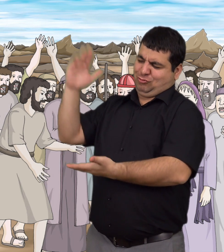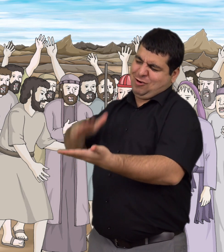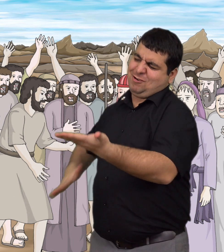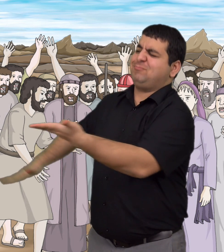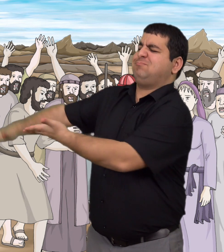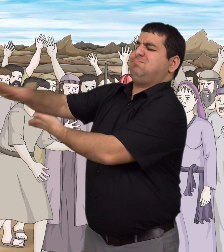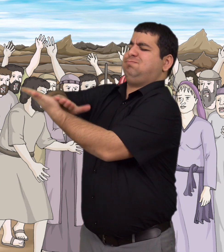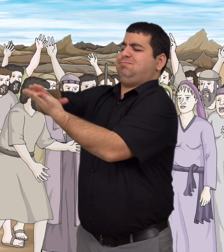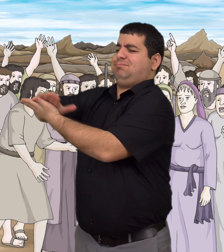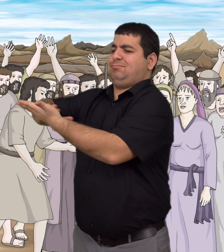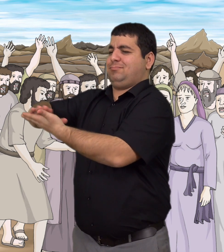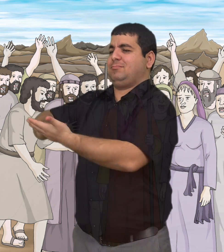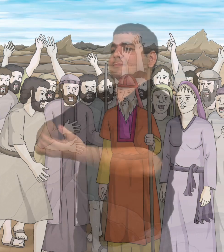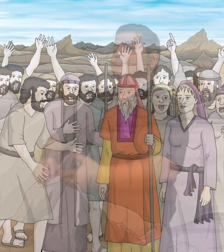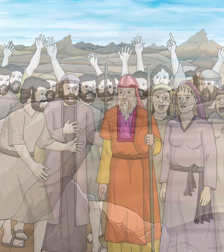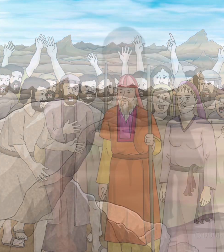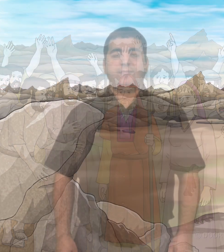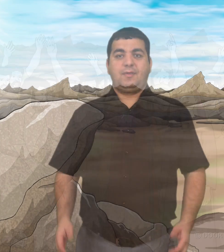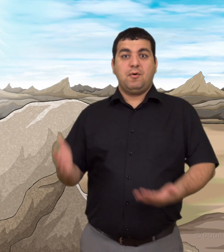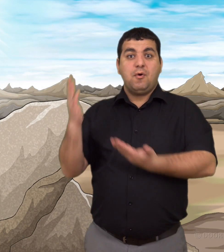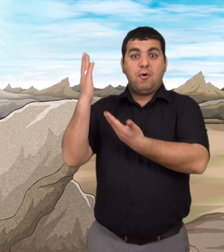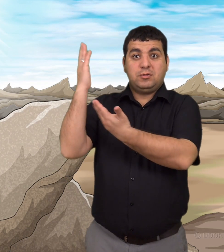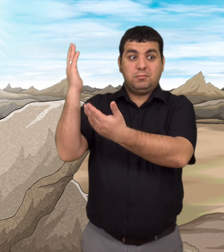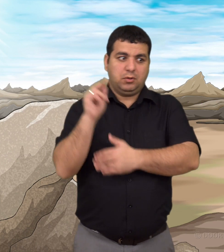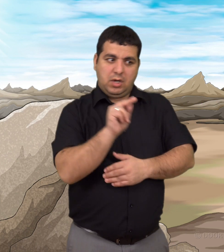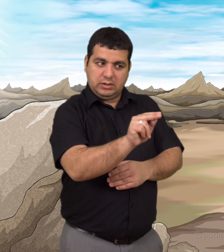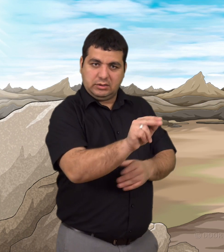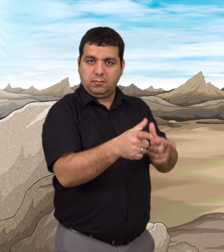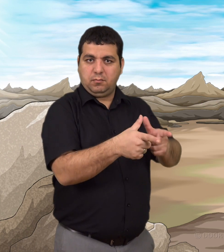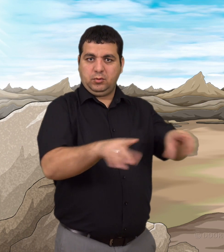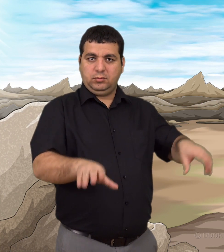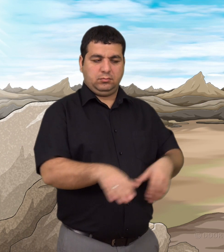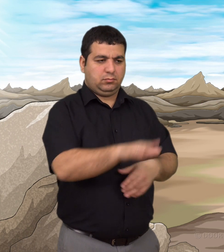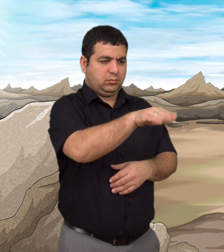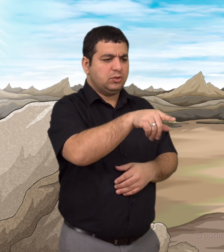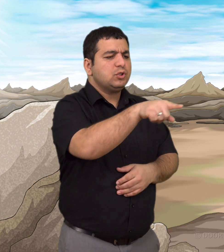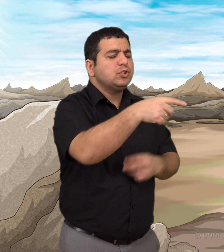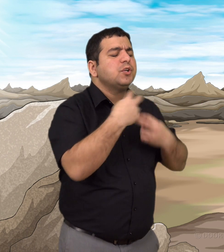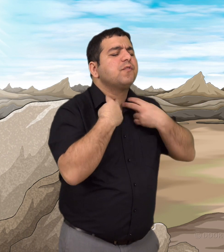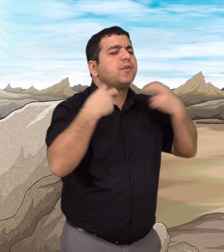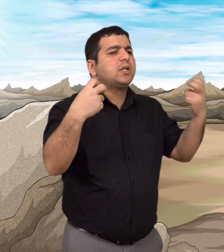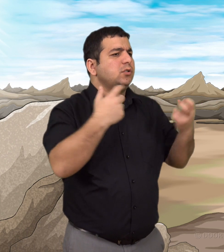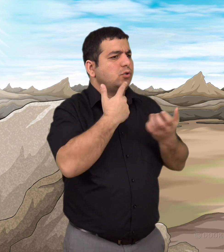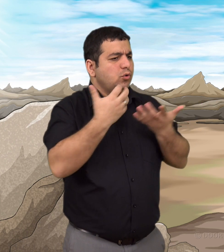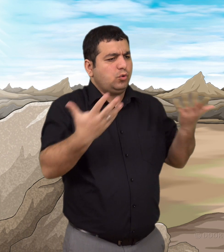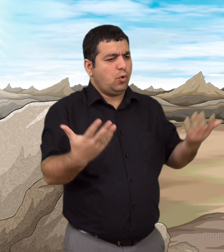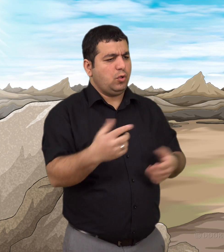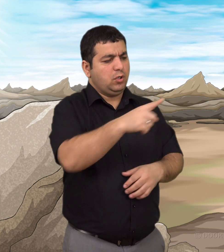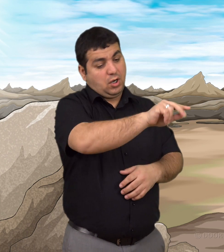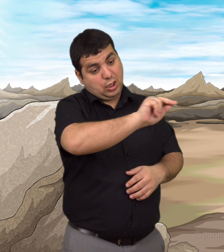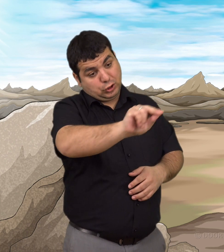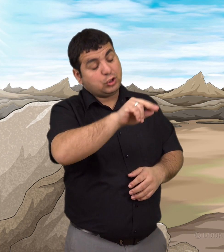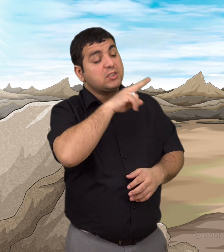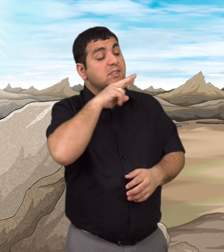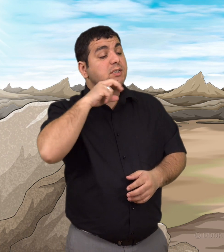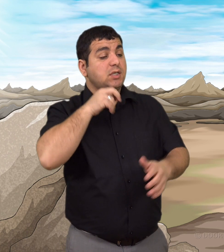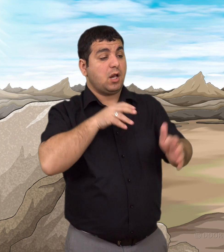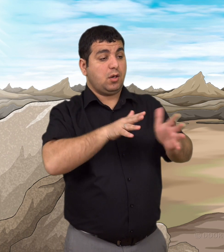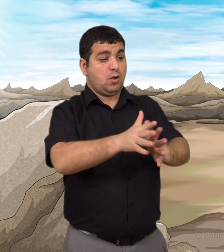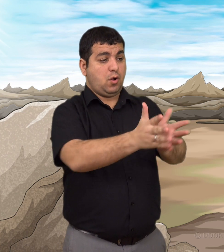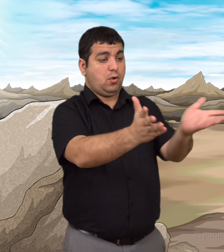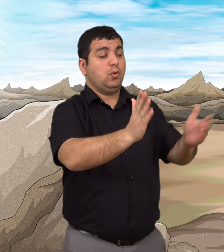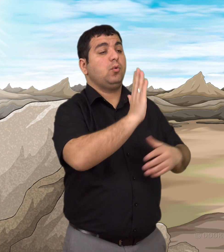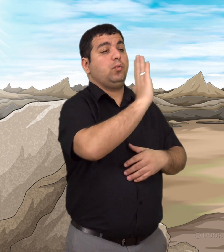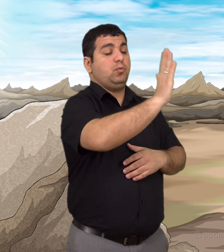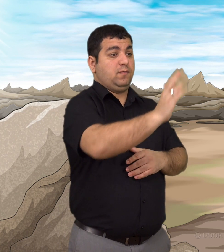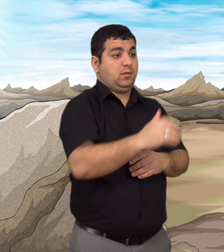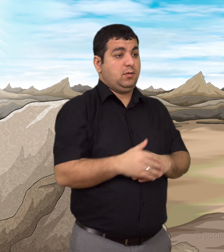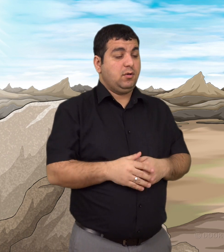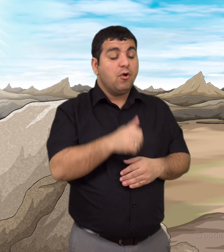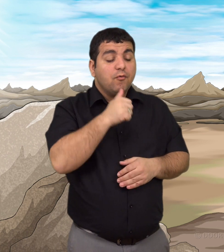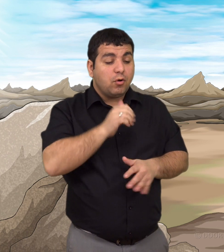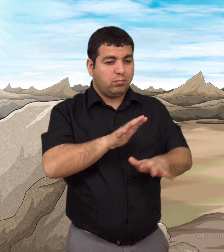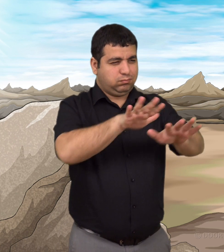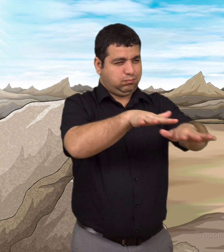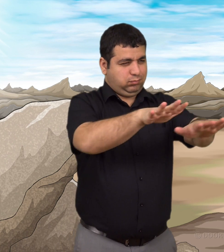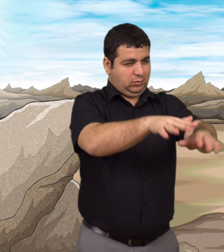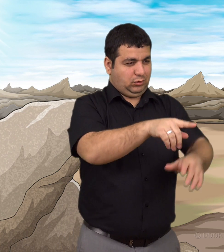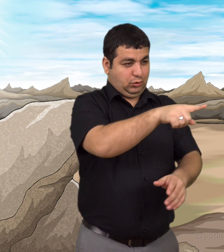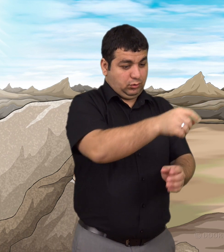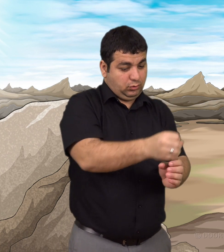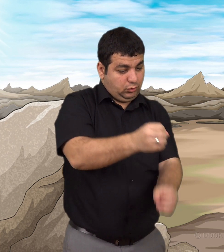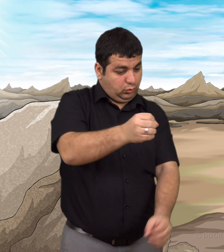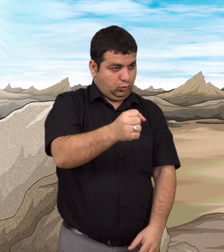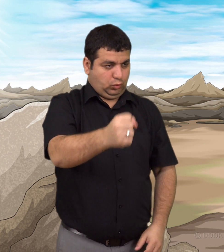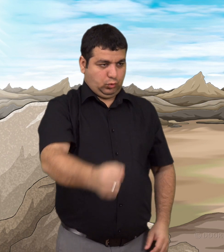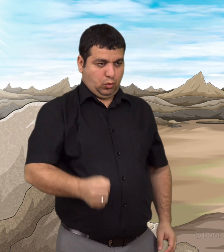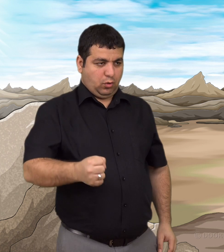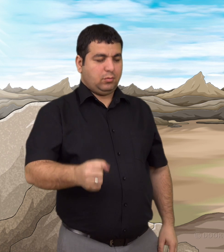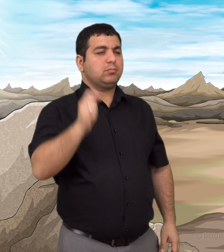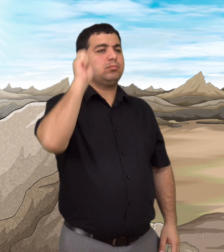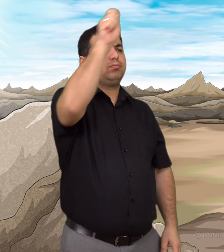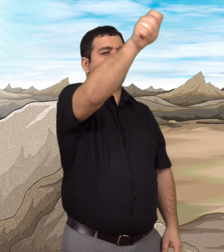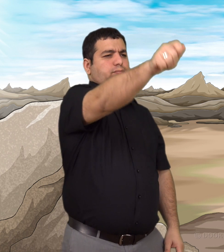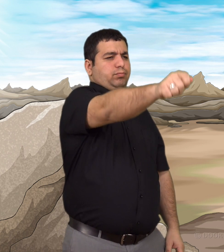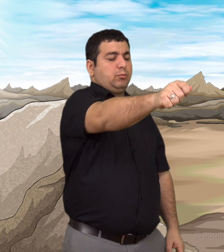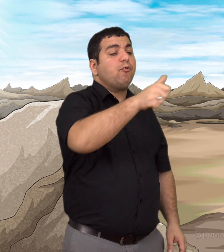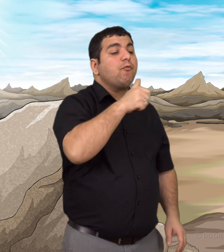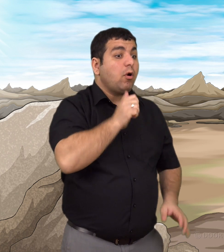Then the LORD said to Moses, “Why are you crying out to Me? Tell the Israelites to go forward.